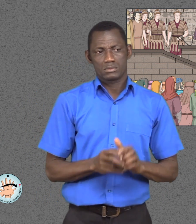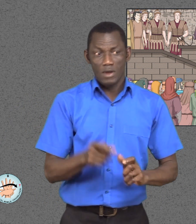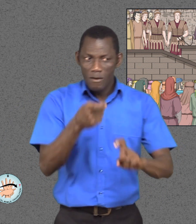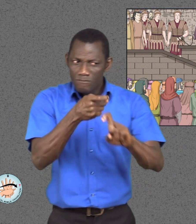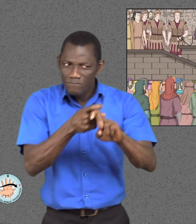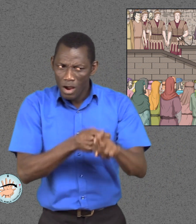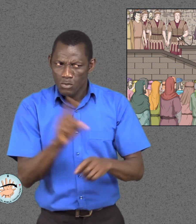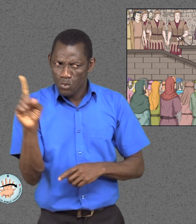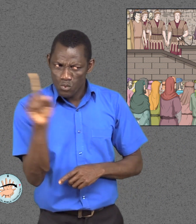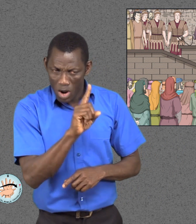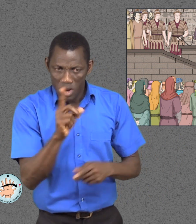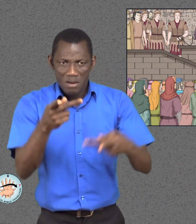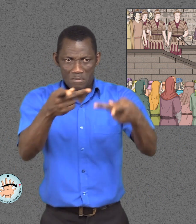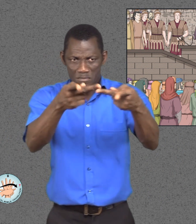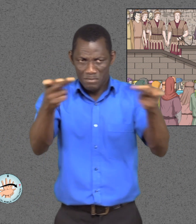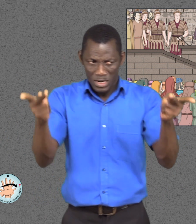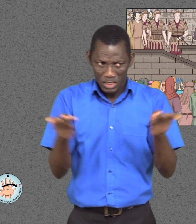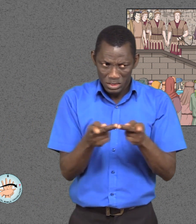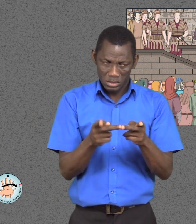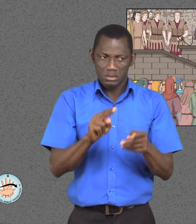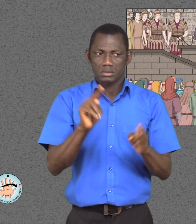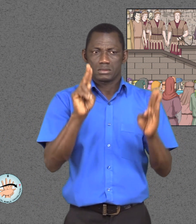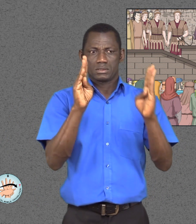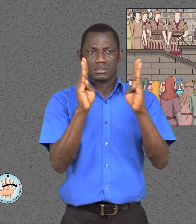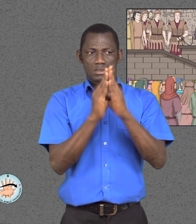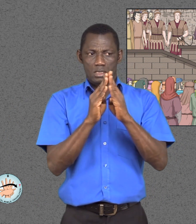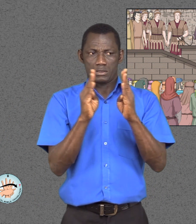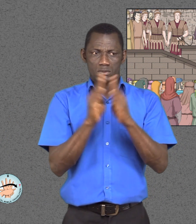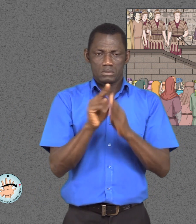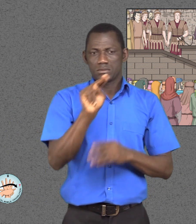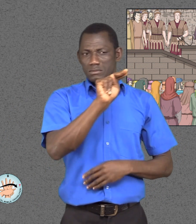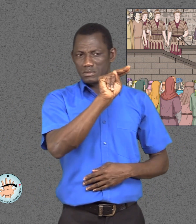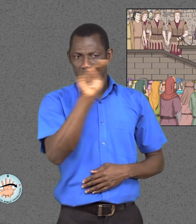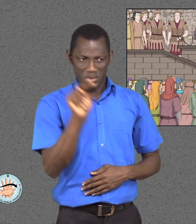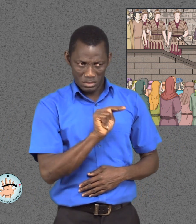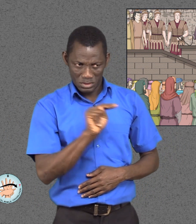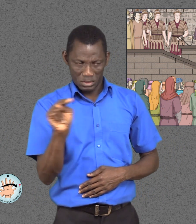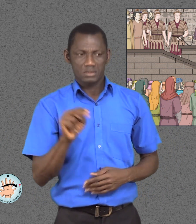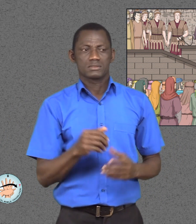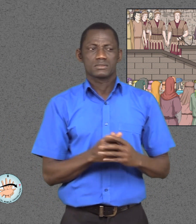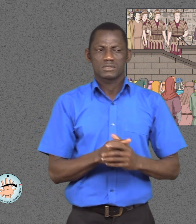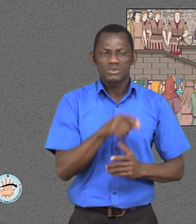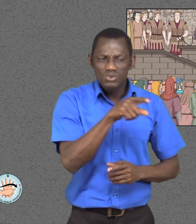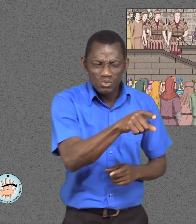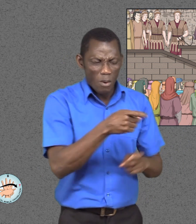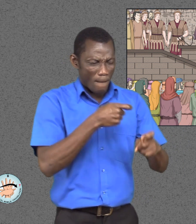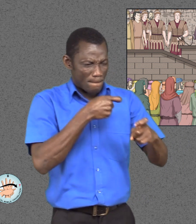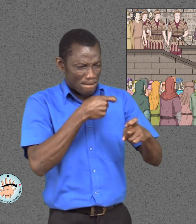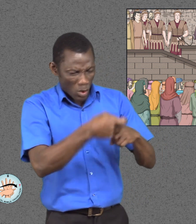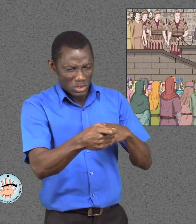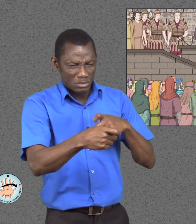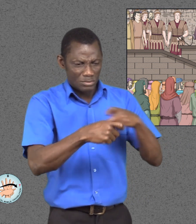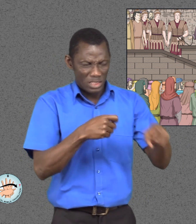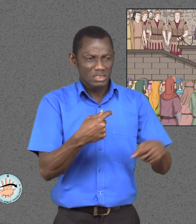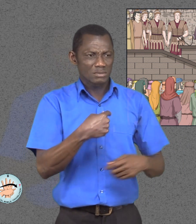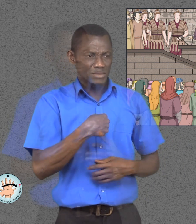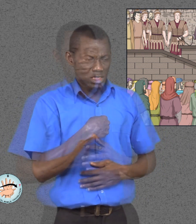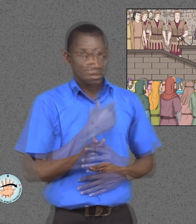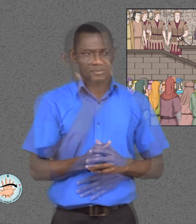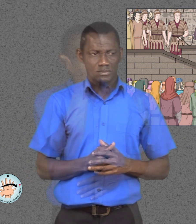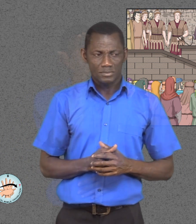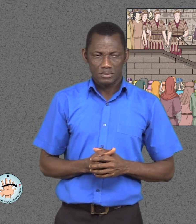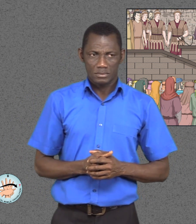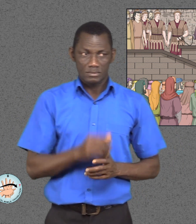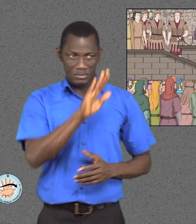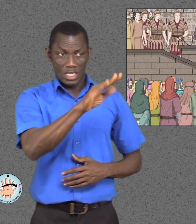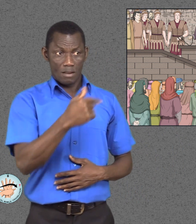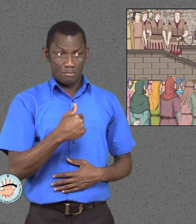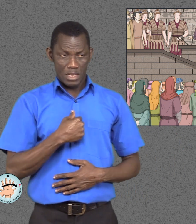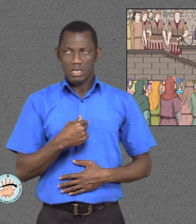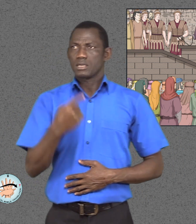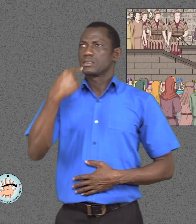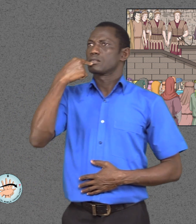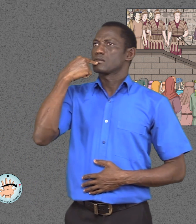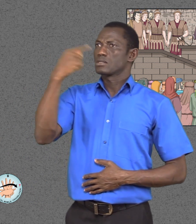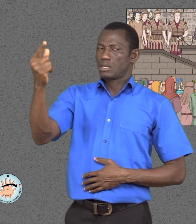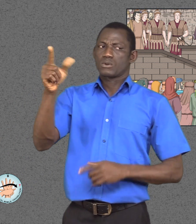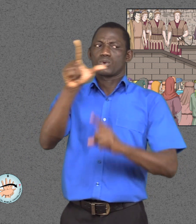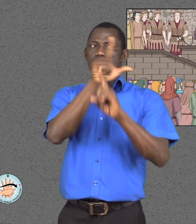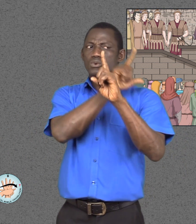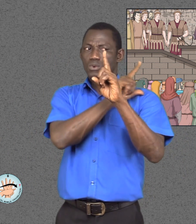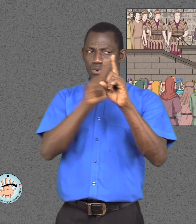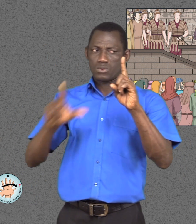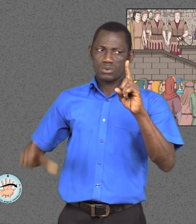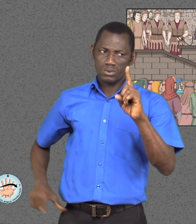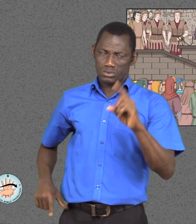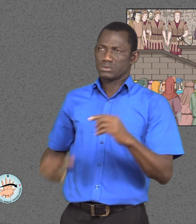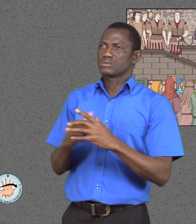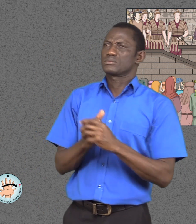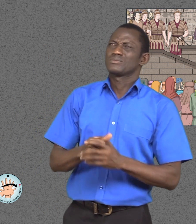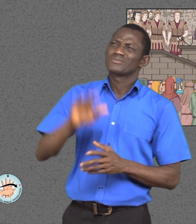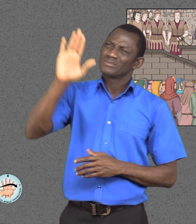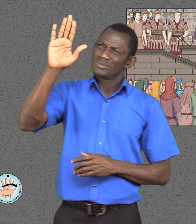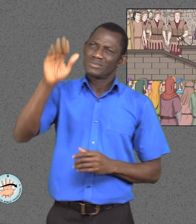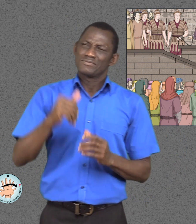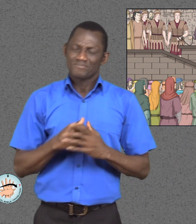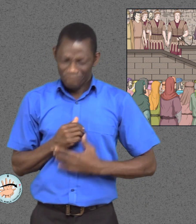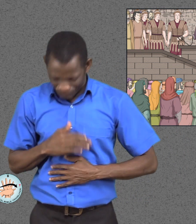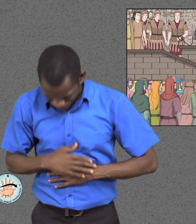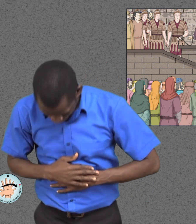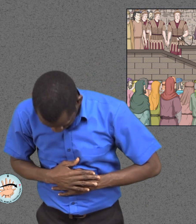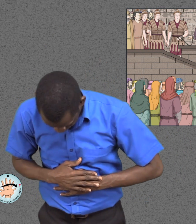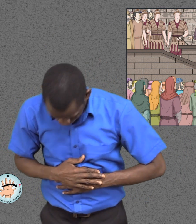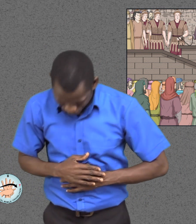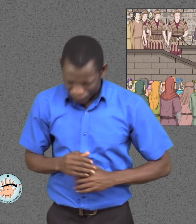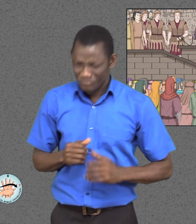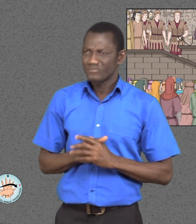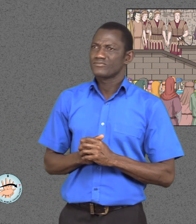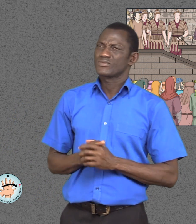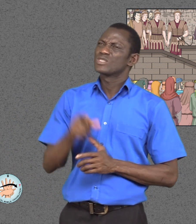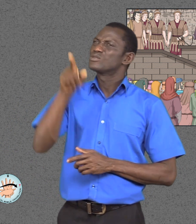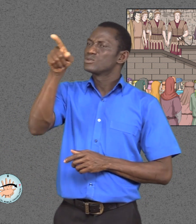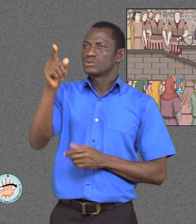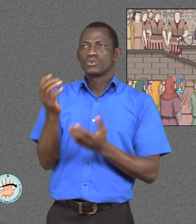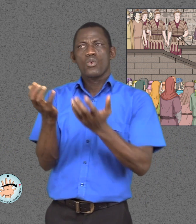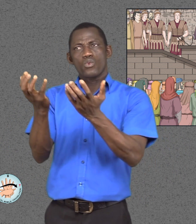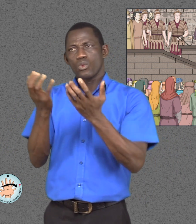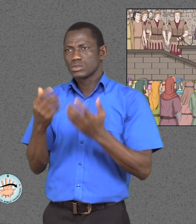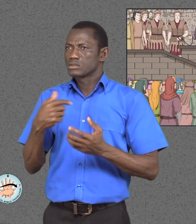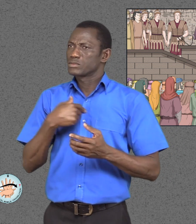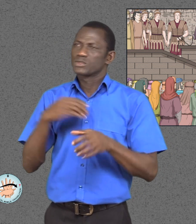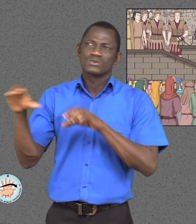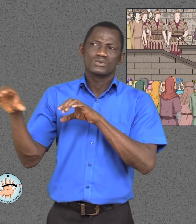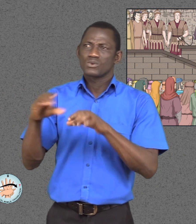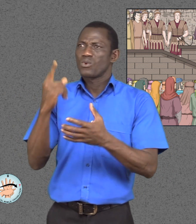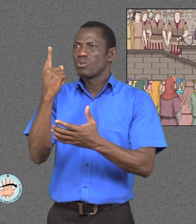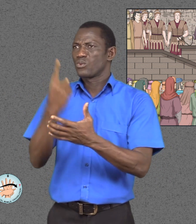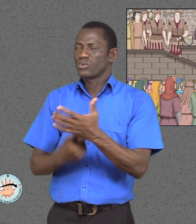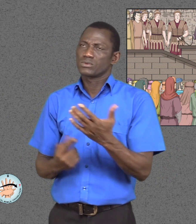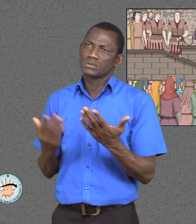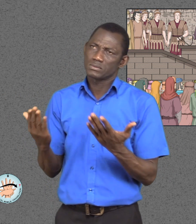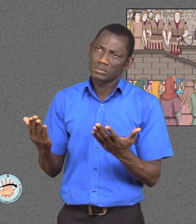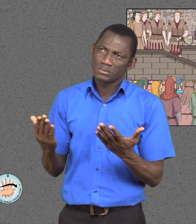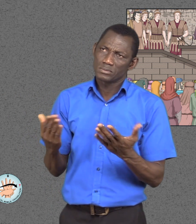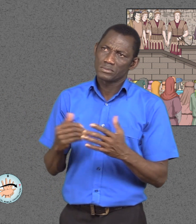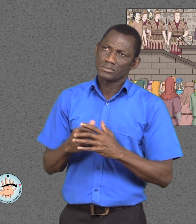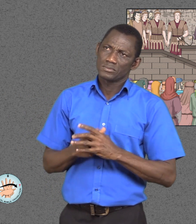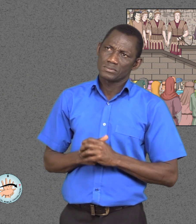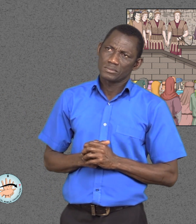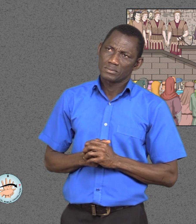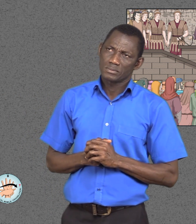‘I am Jesus of Nazareth, whom you are persecuting,’ He replied.